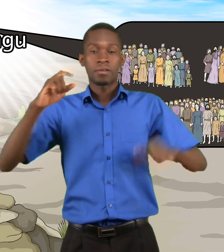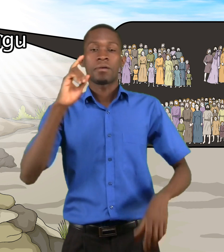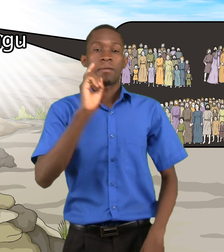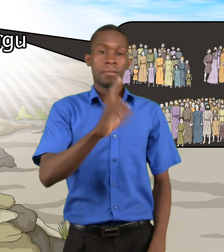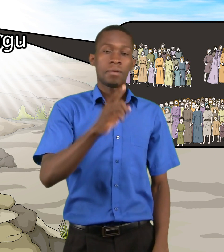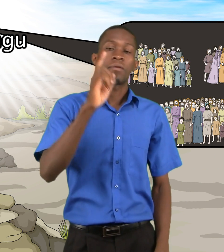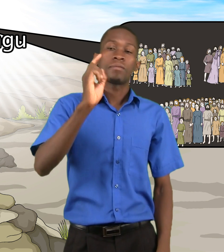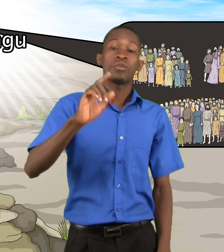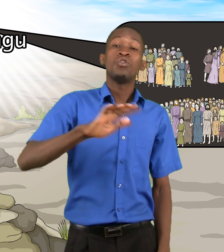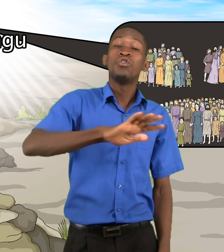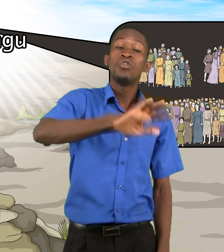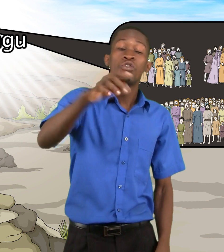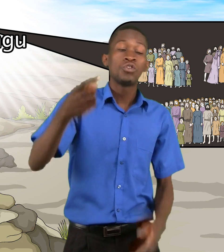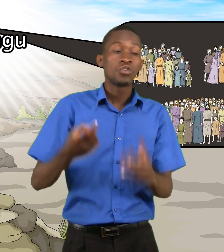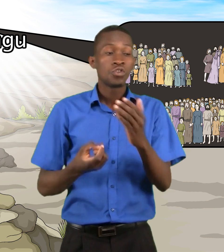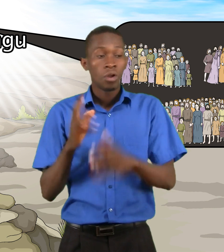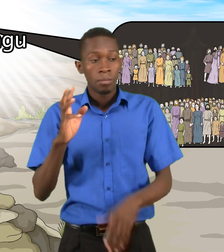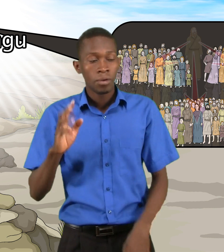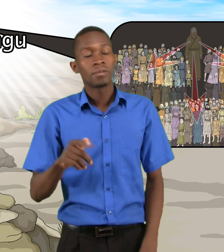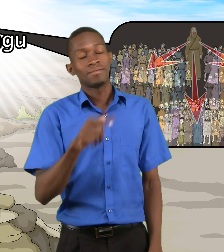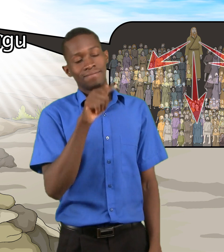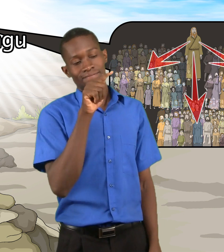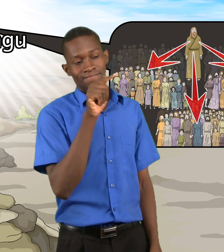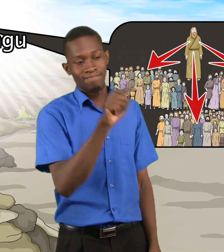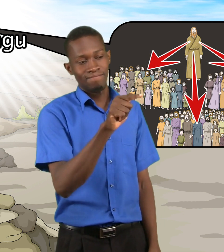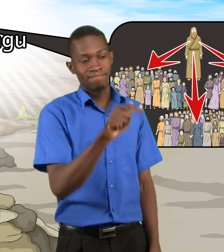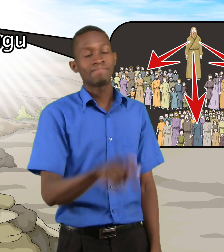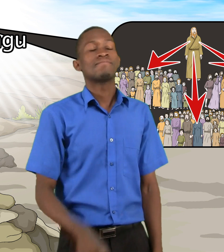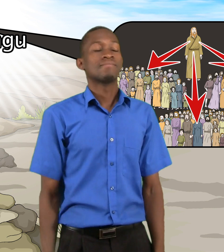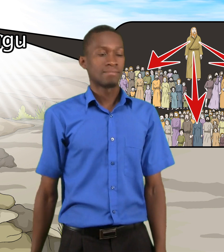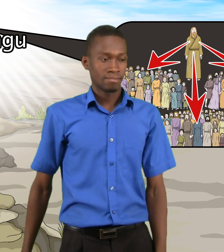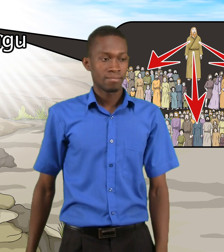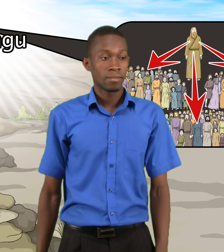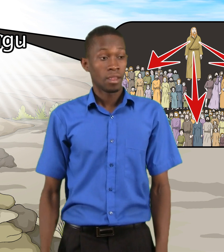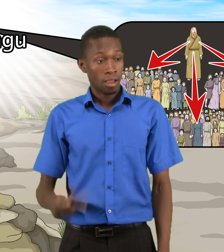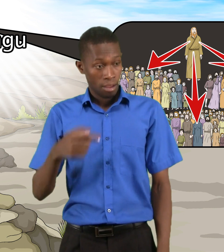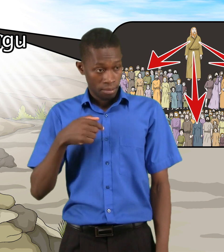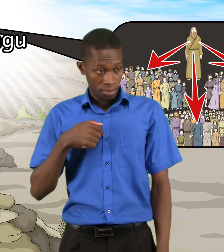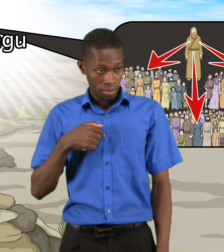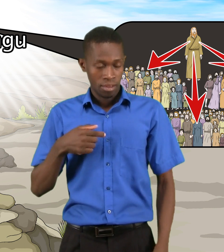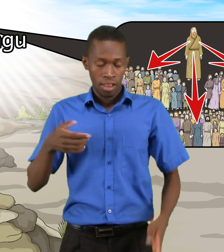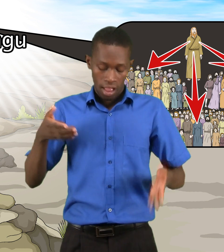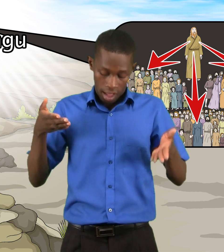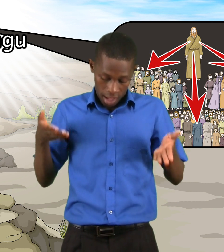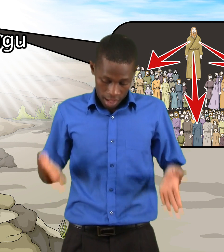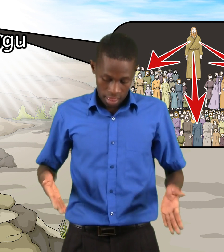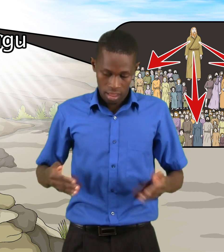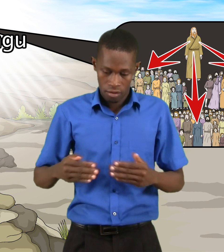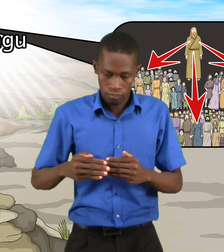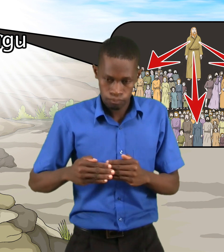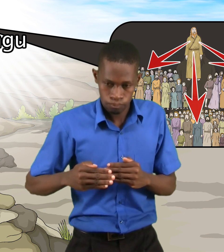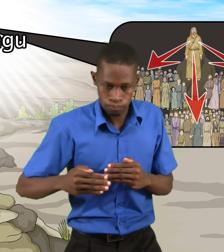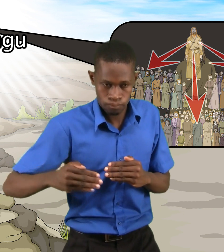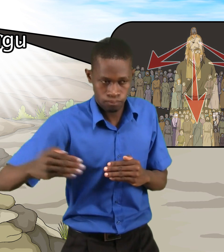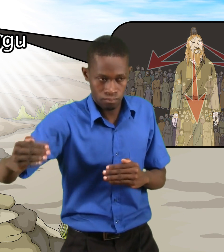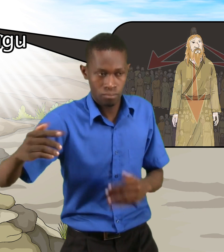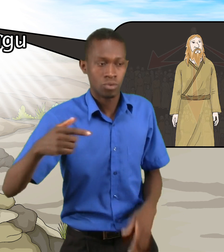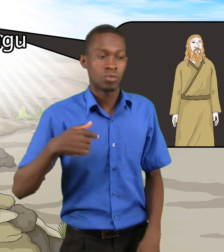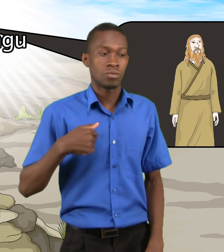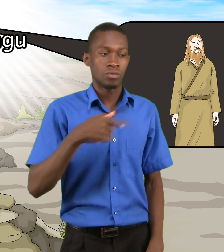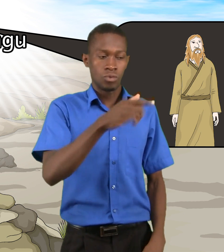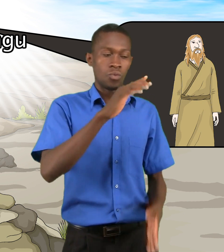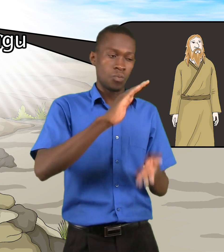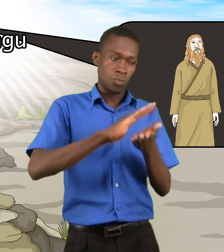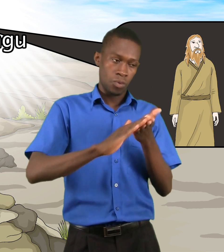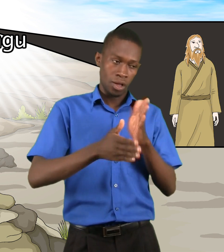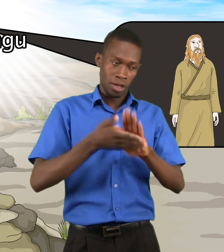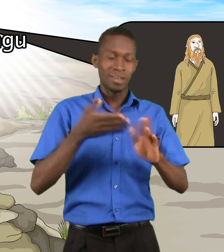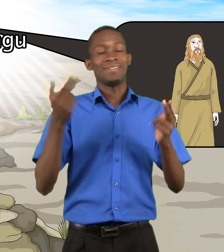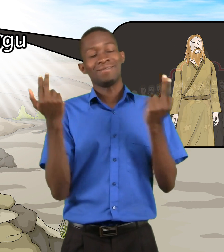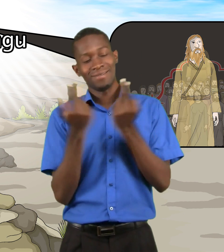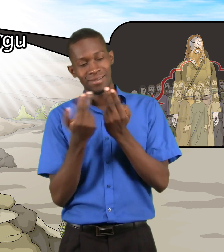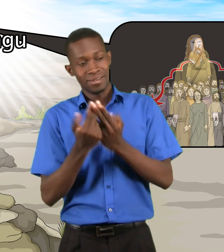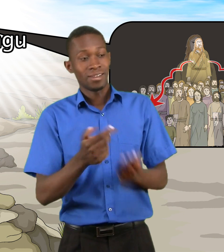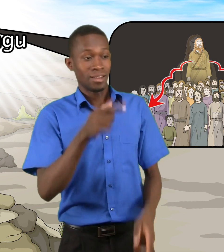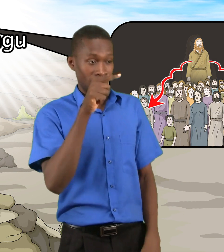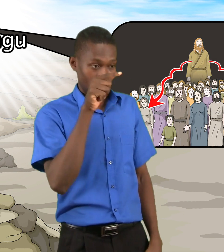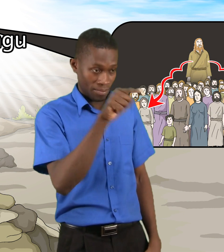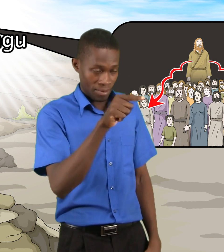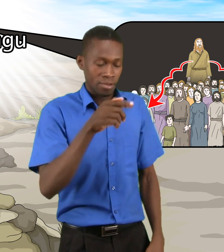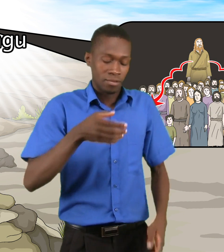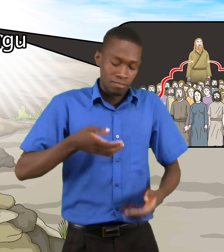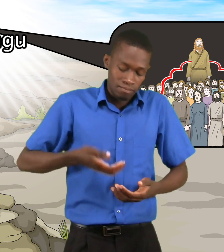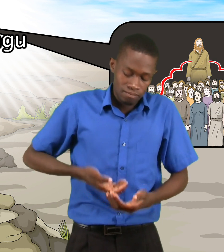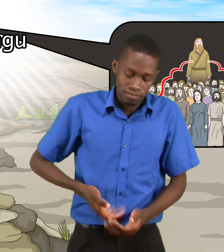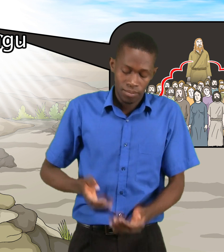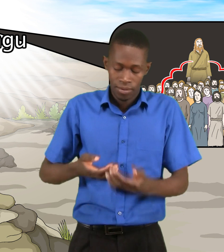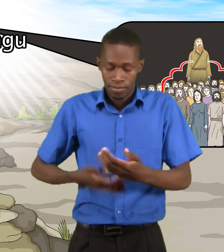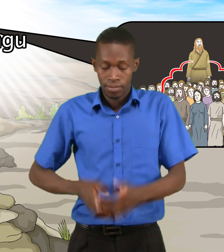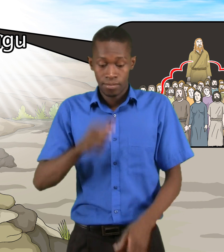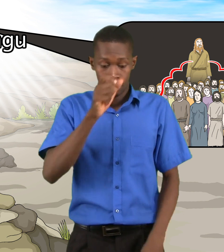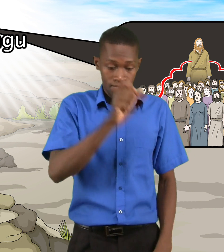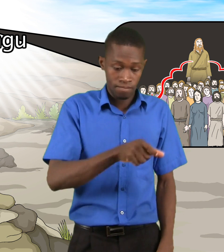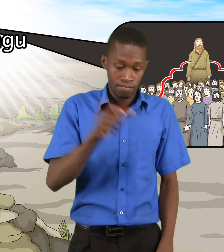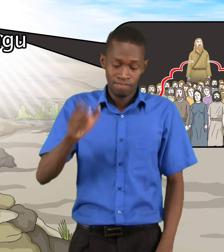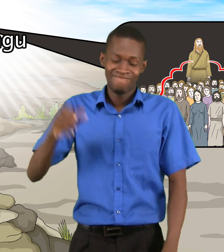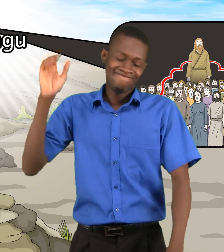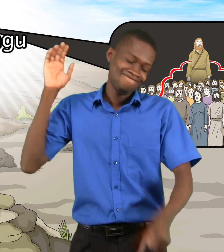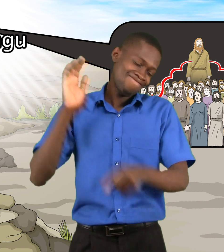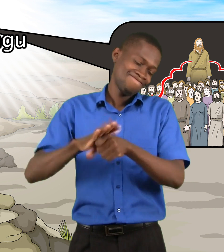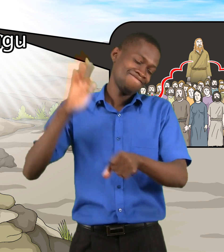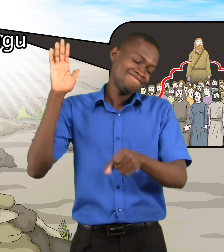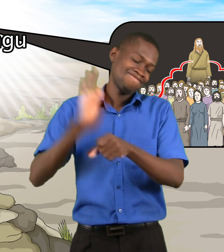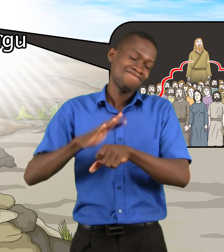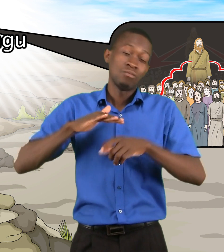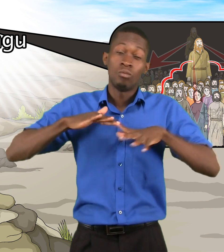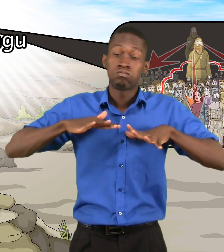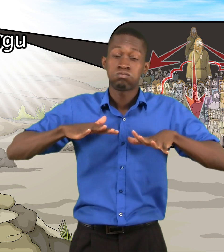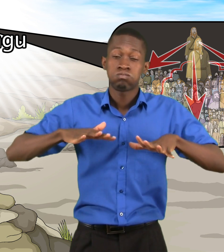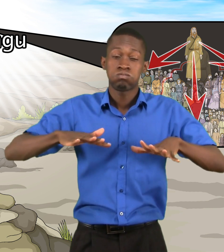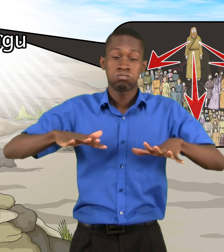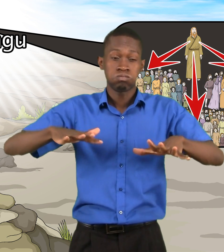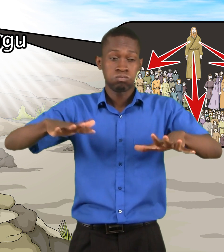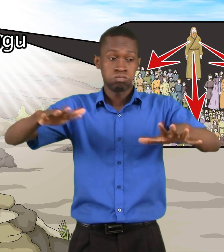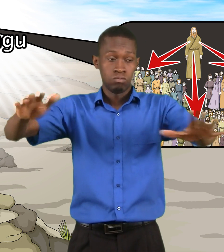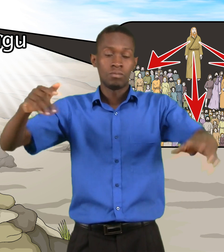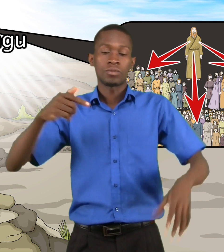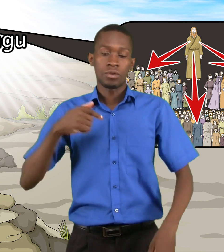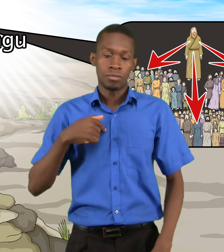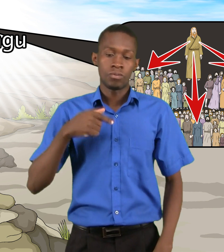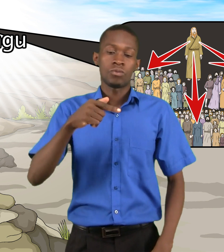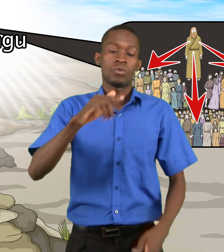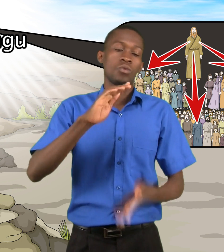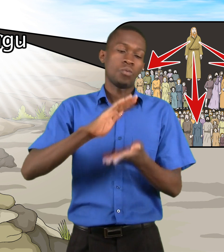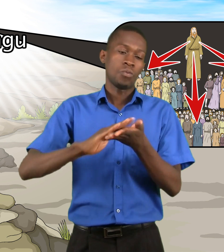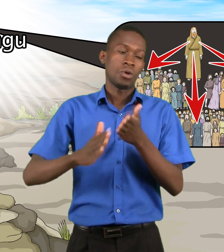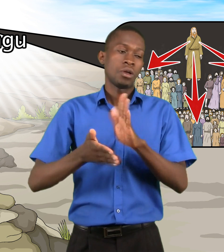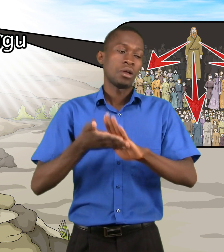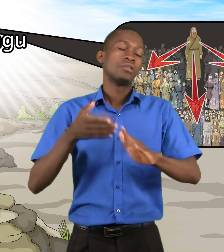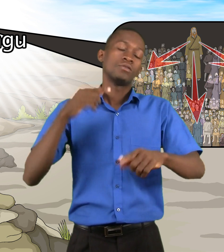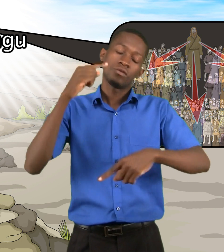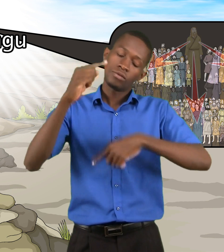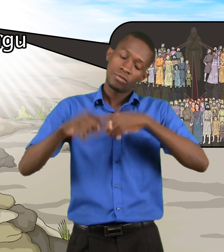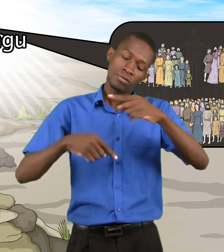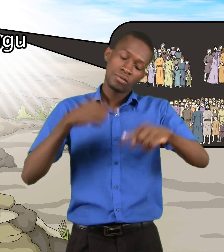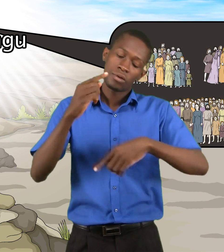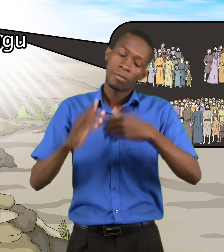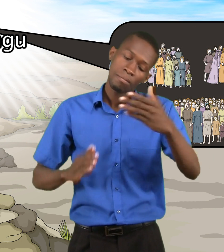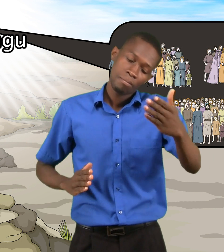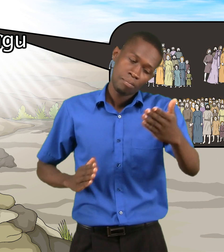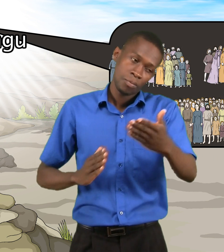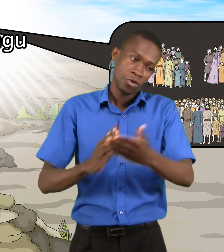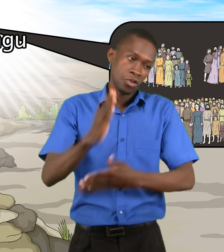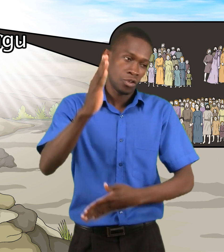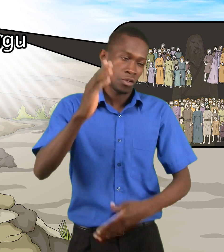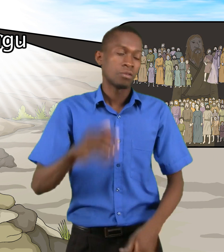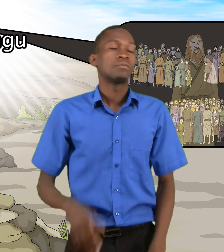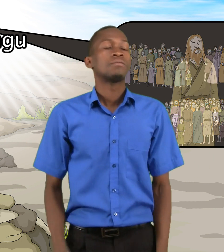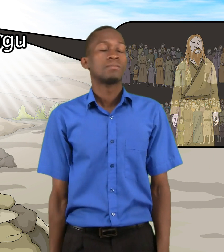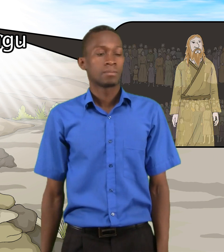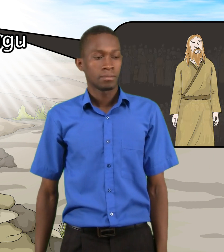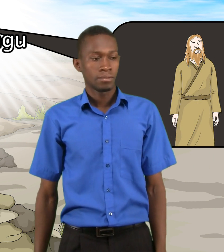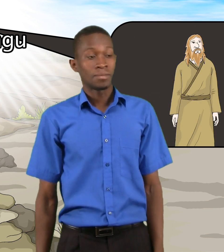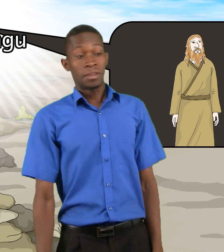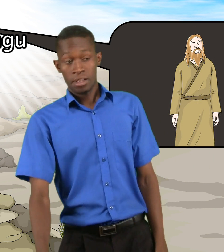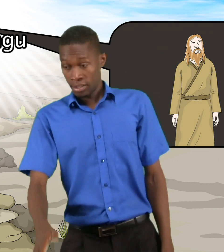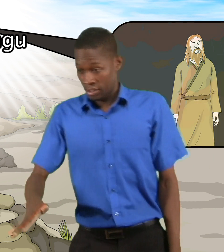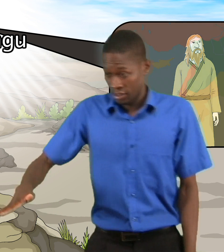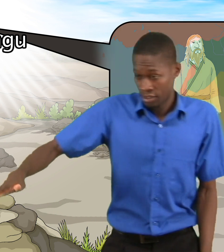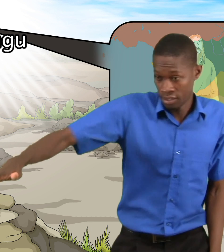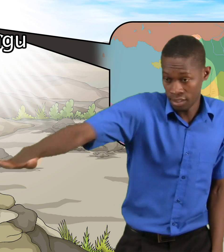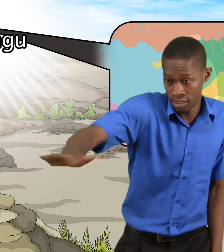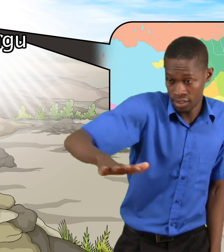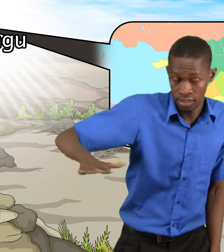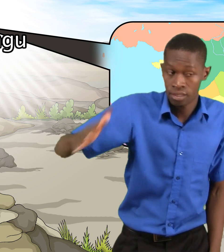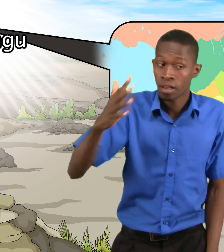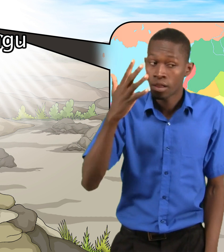I will establish My covenant as an everlasting covenant between Me and you and your descendants after you, to be your God and the God of your descendants after you.